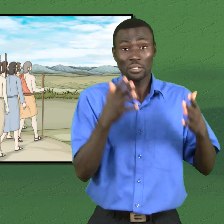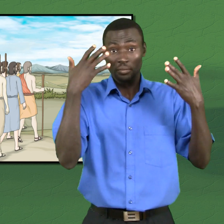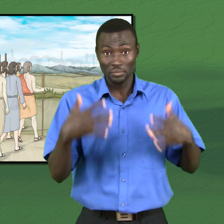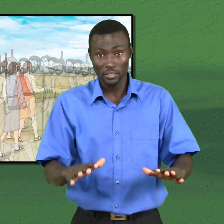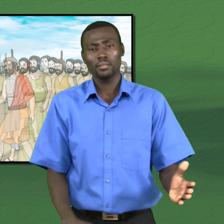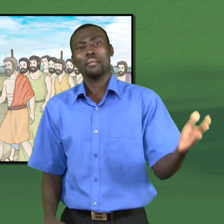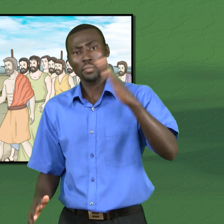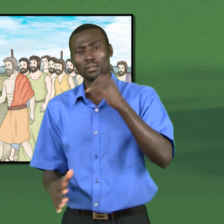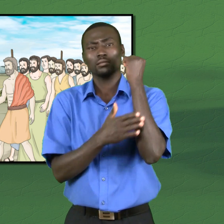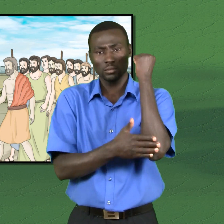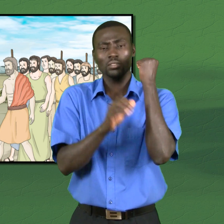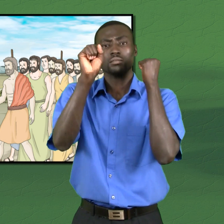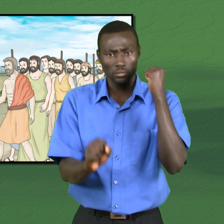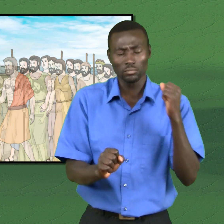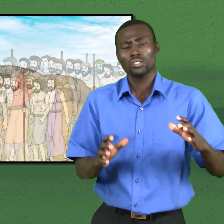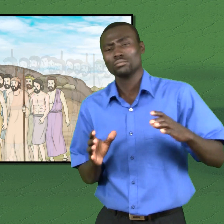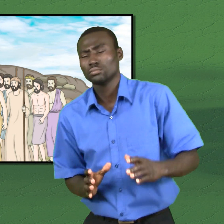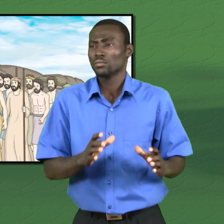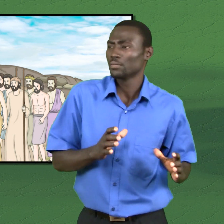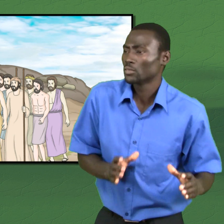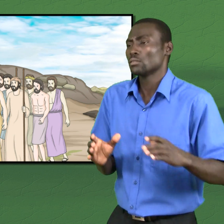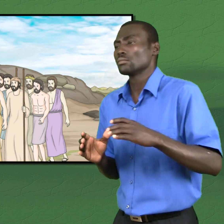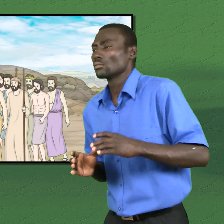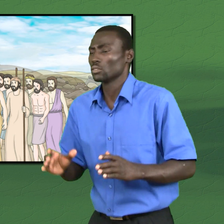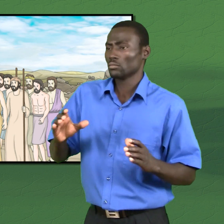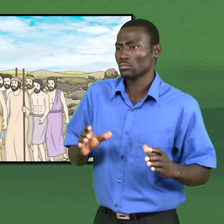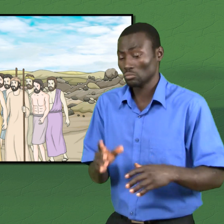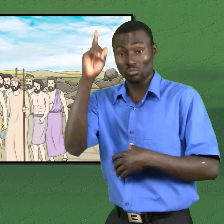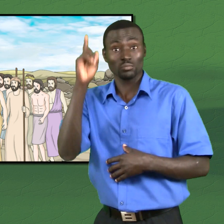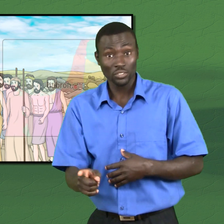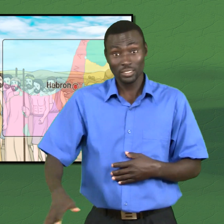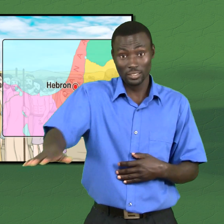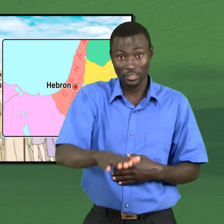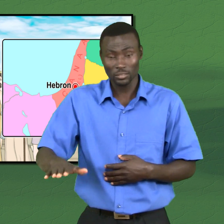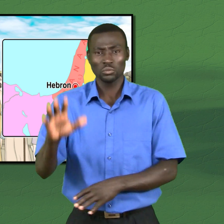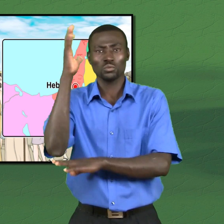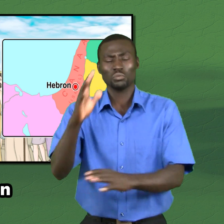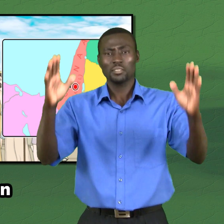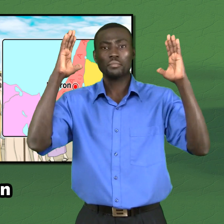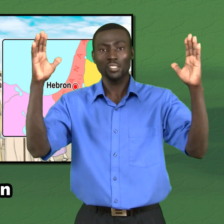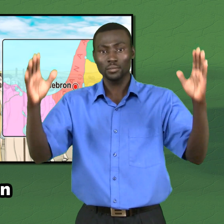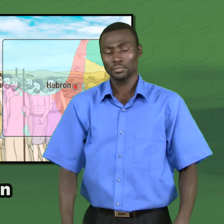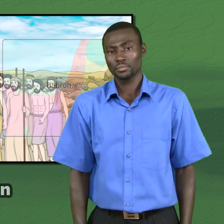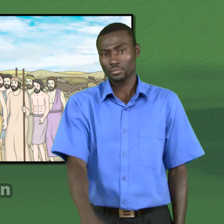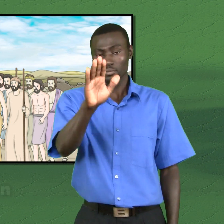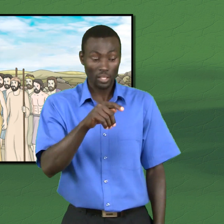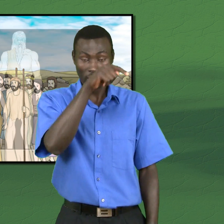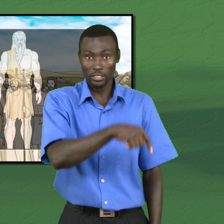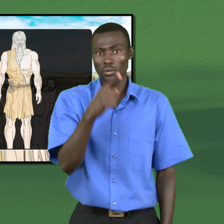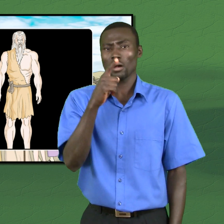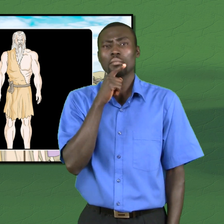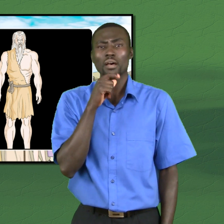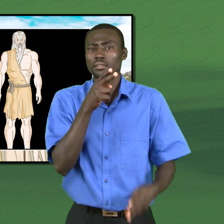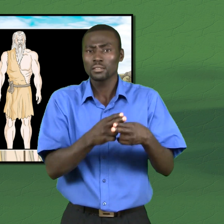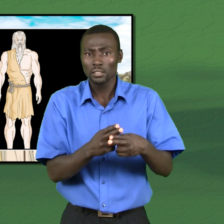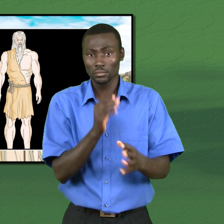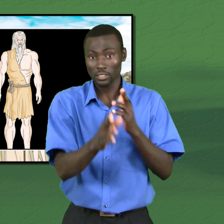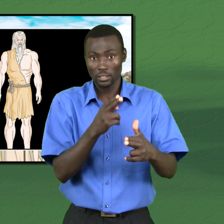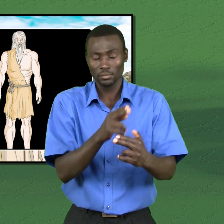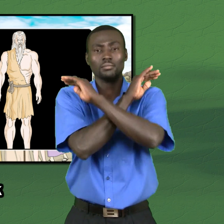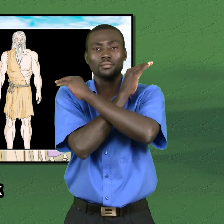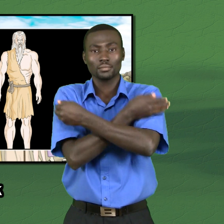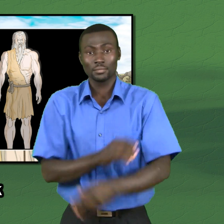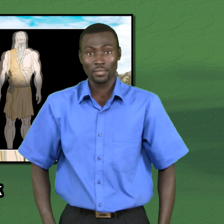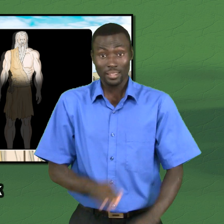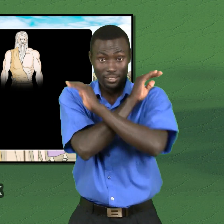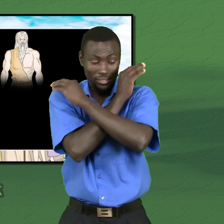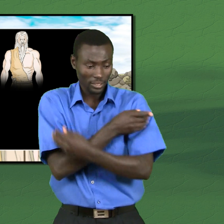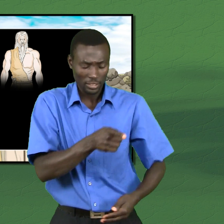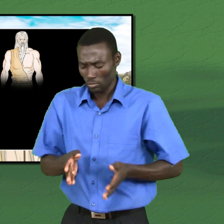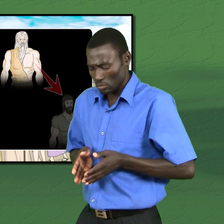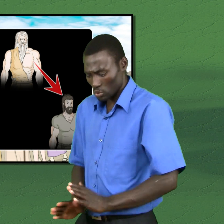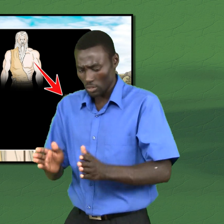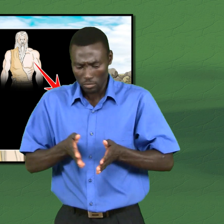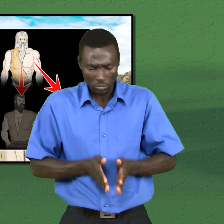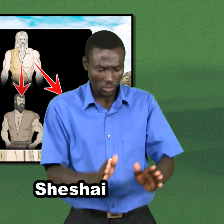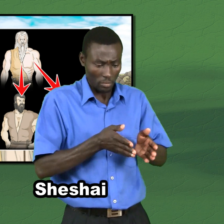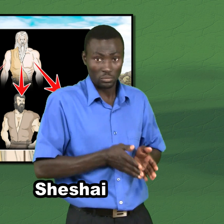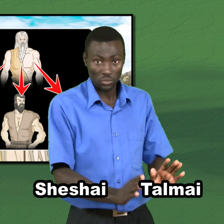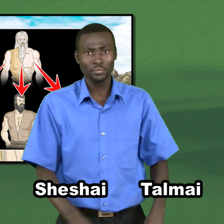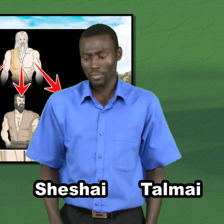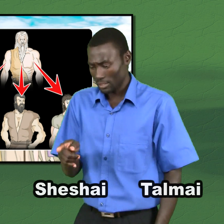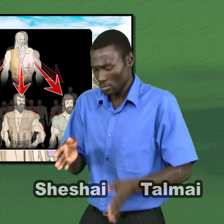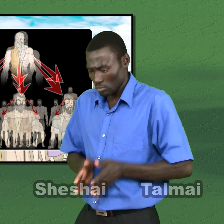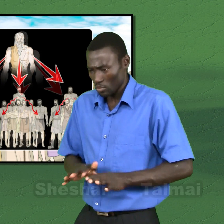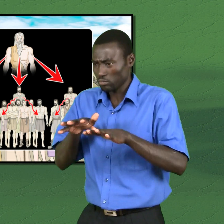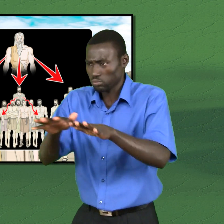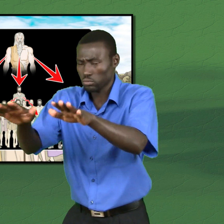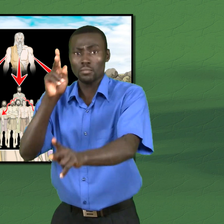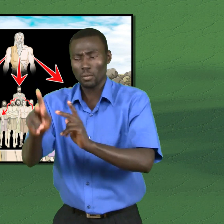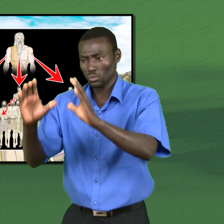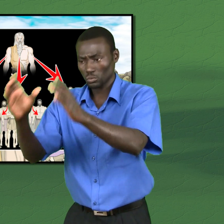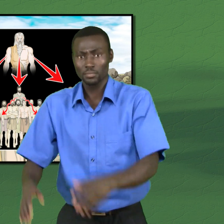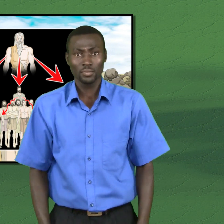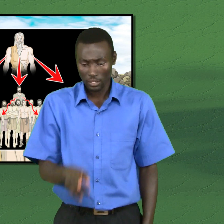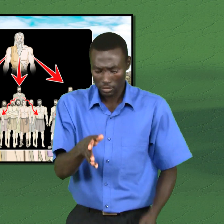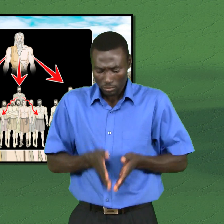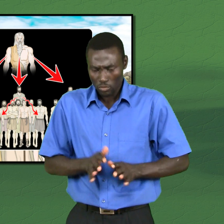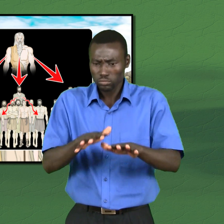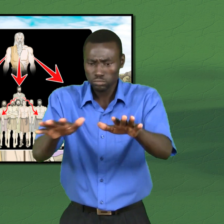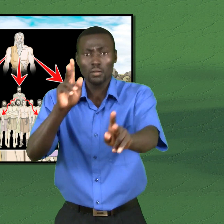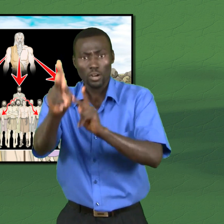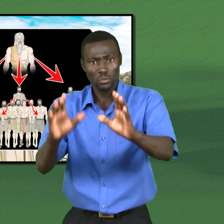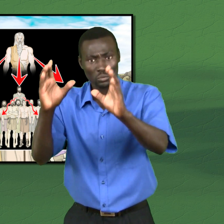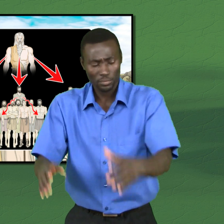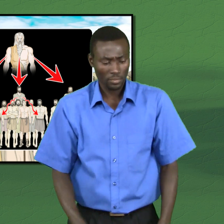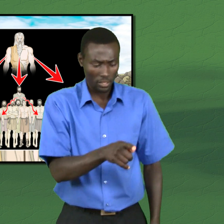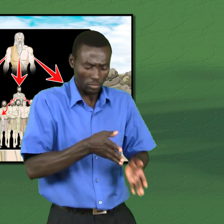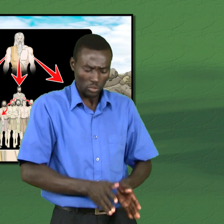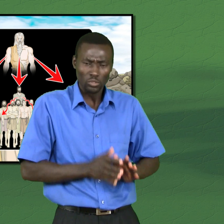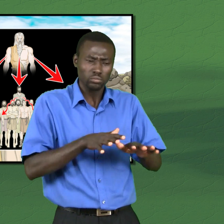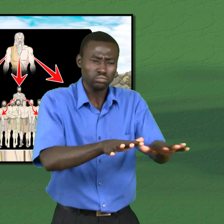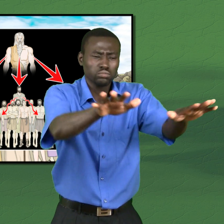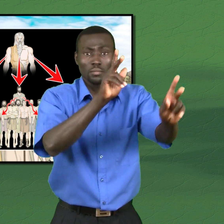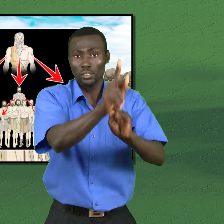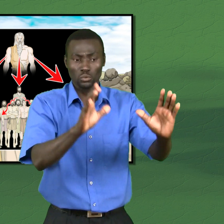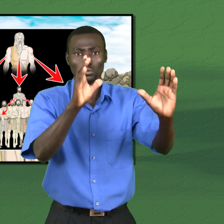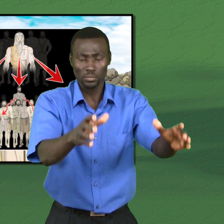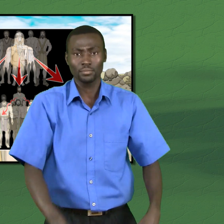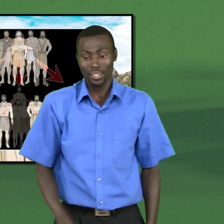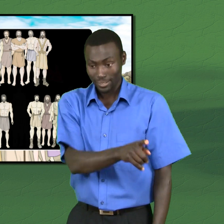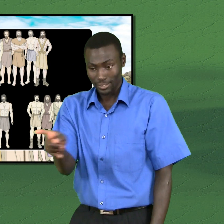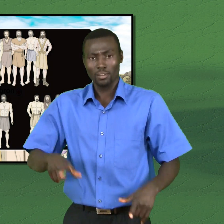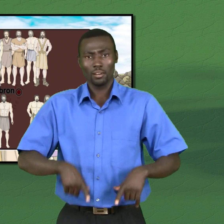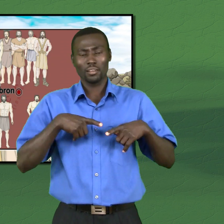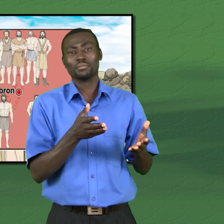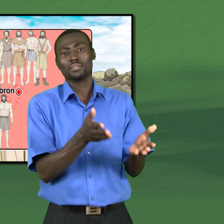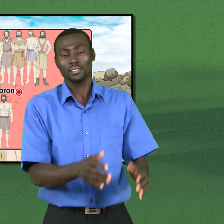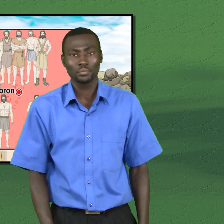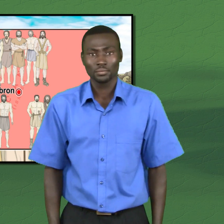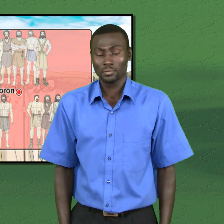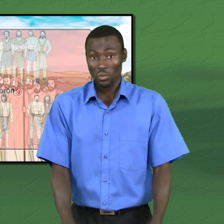They went up through the Negev and came to Hebron, where Ahiman, Sheshai, and Talmai, the descendants of Anak, dwelled.